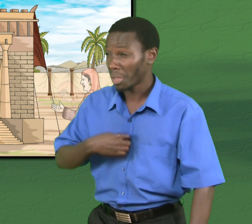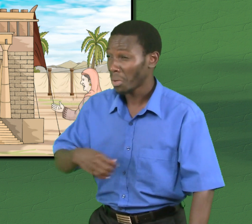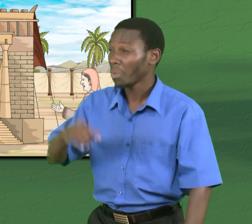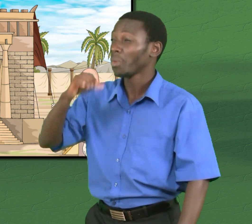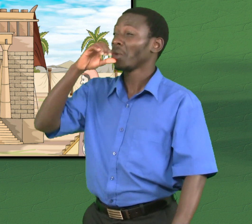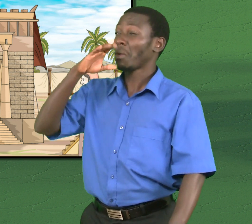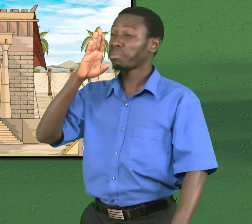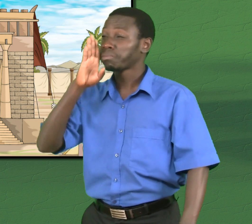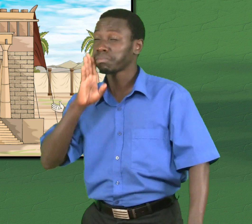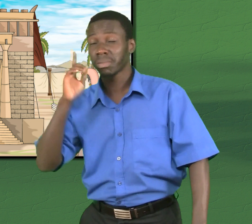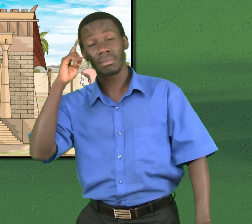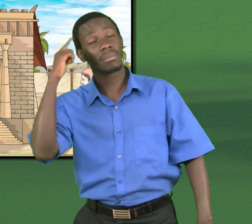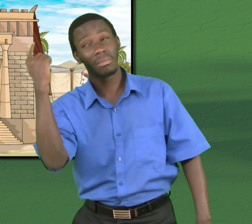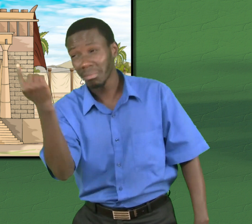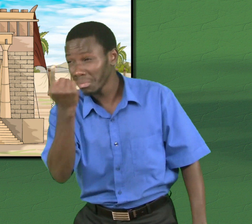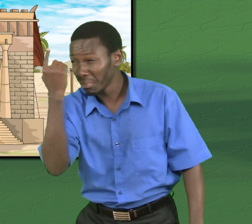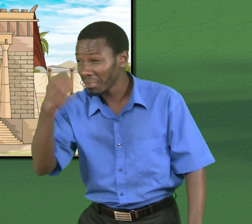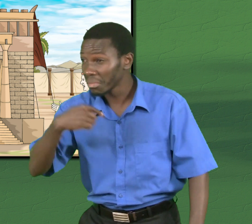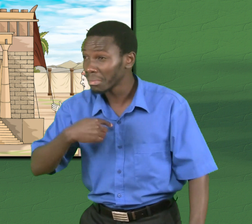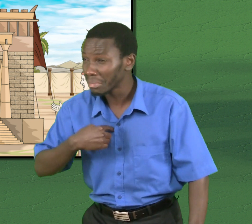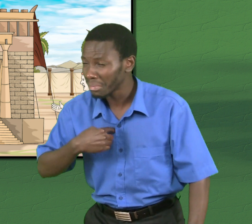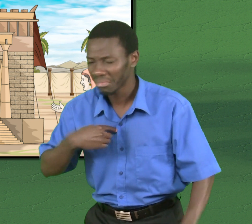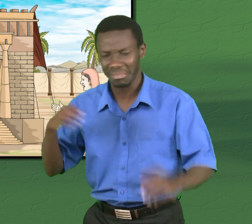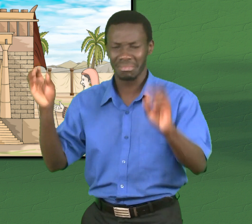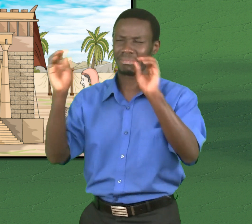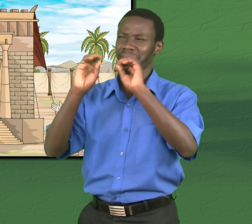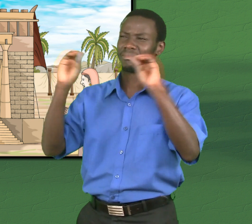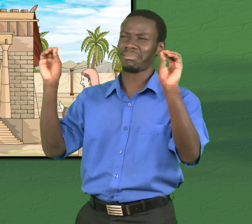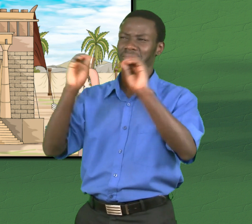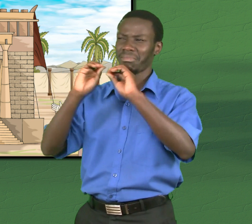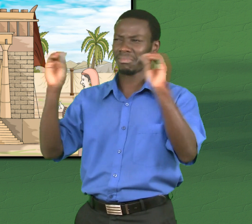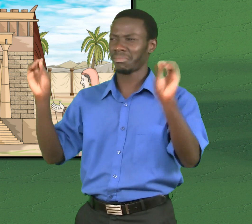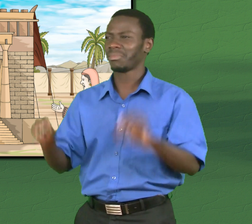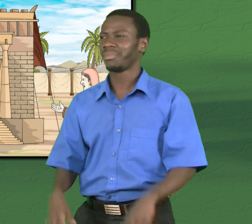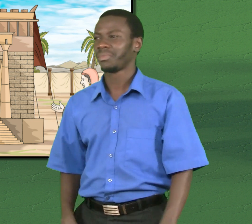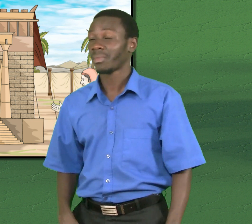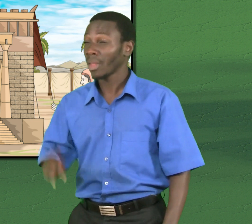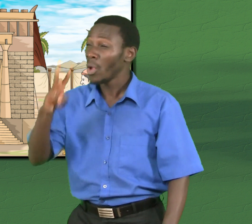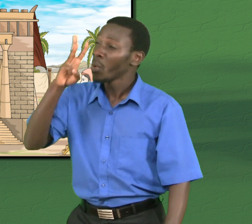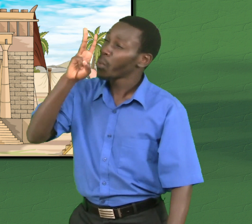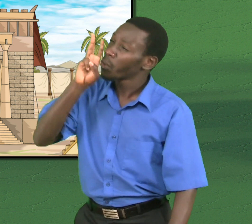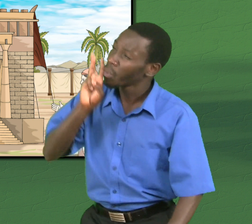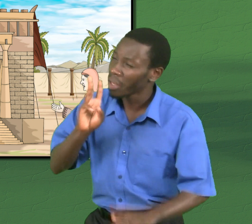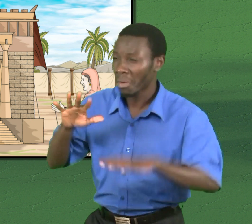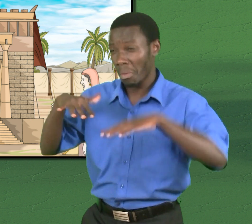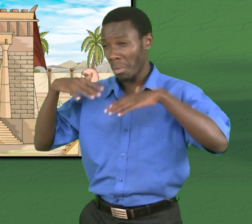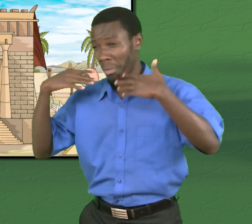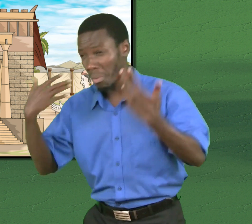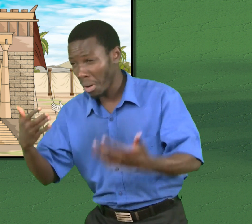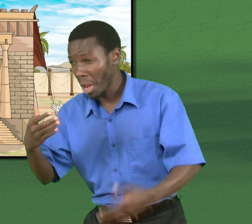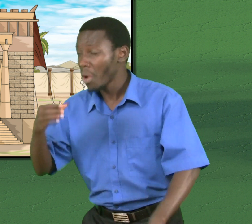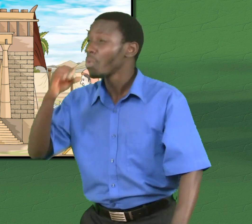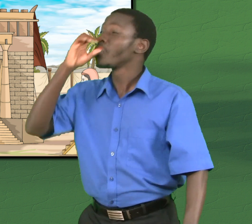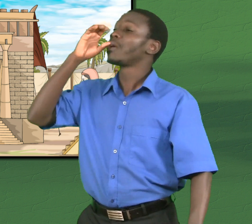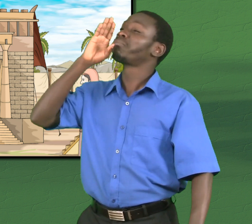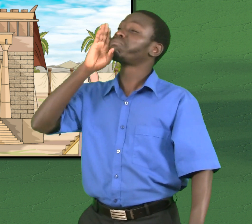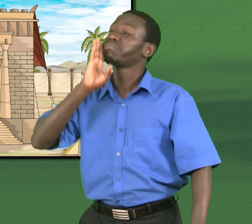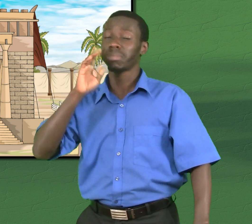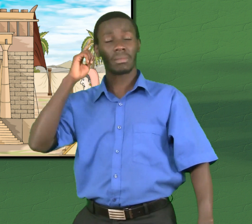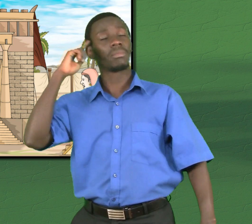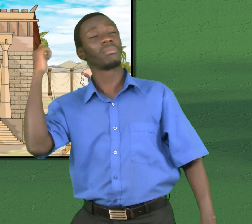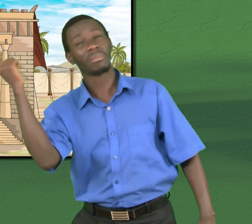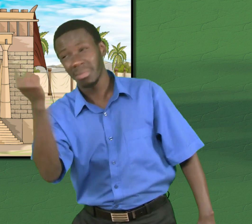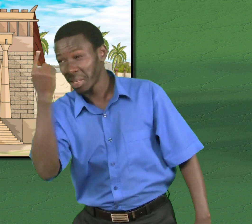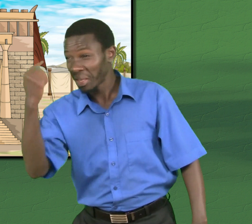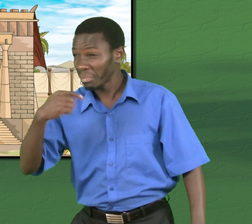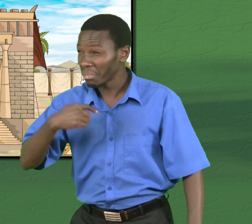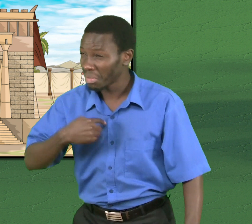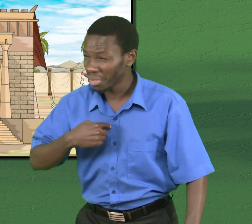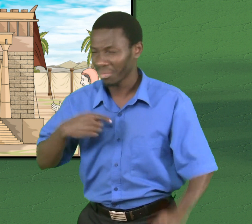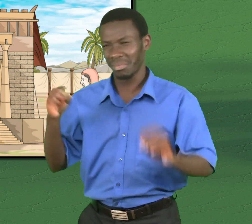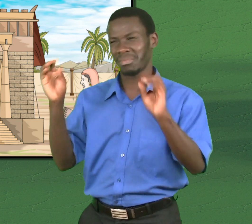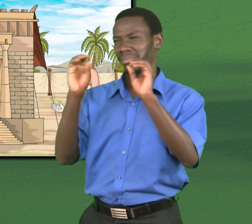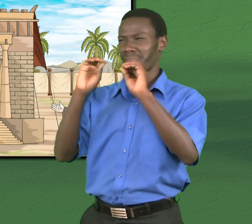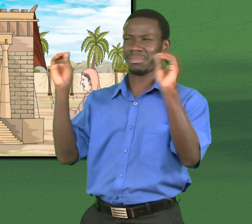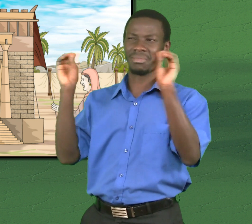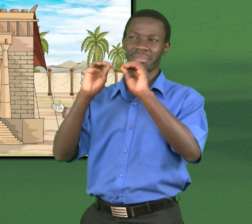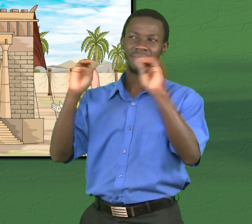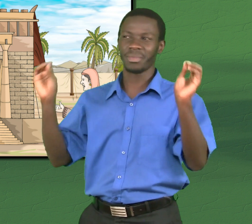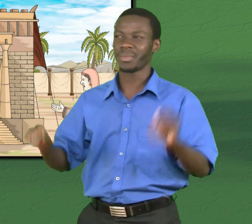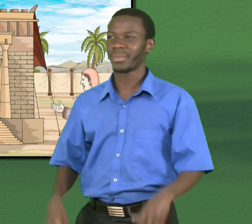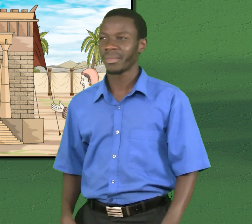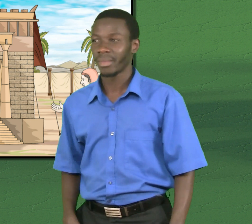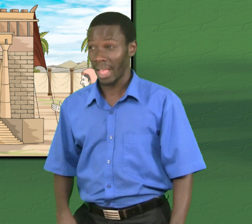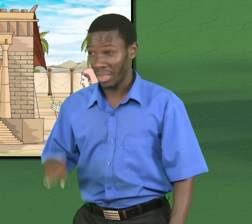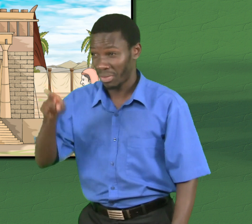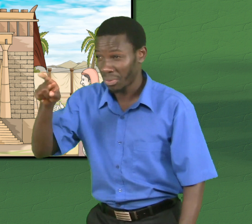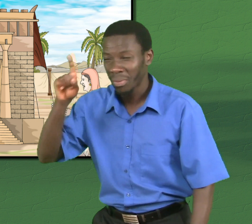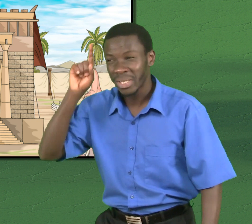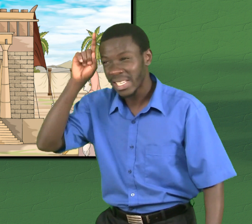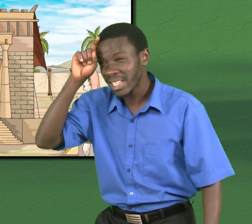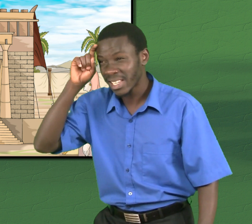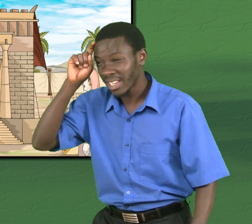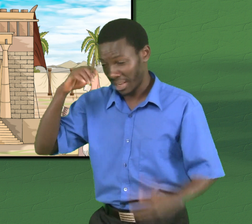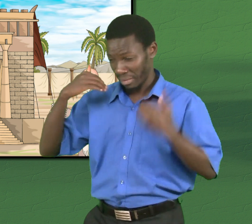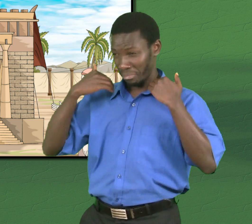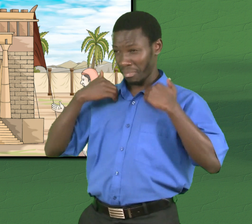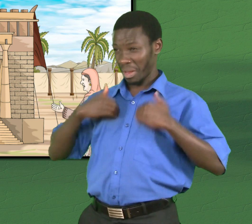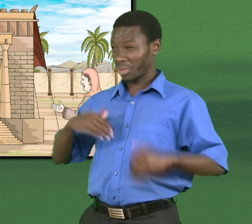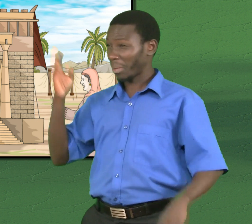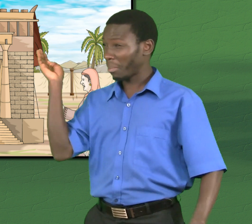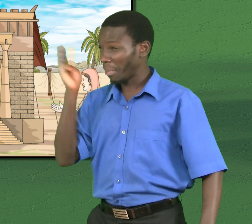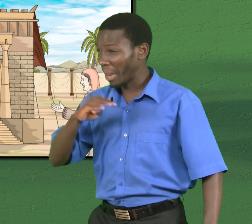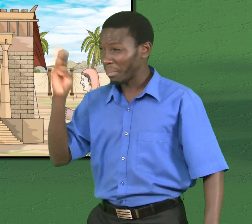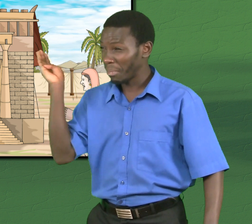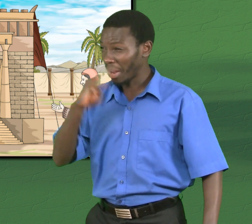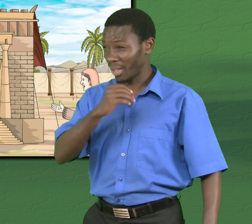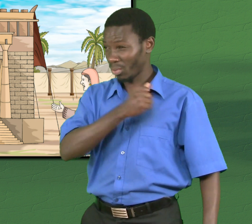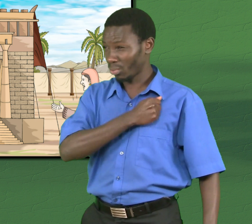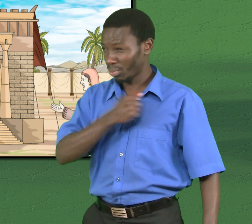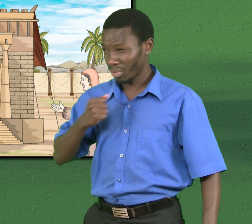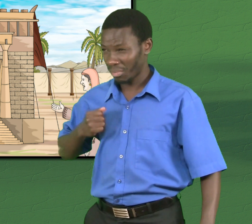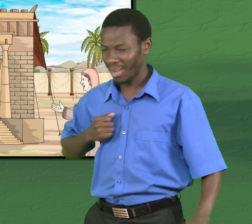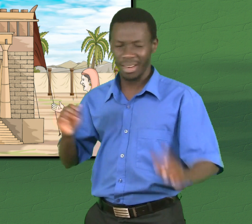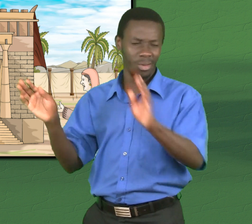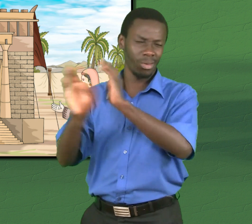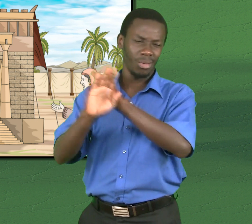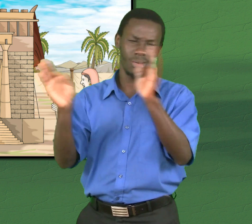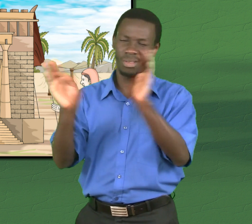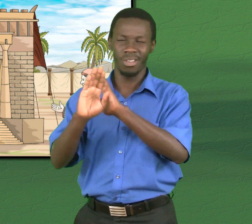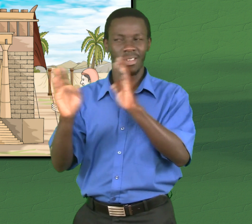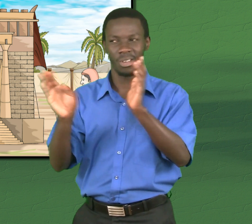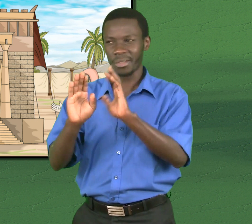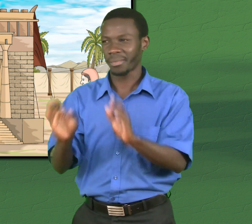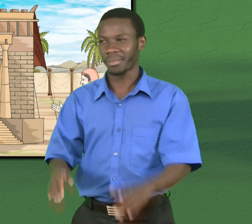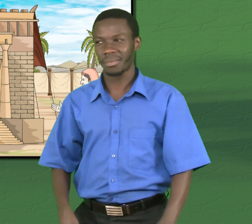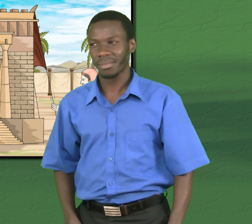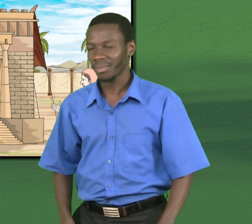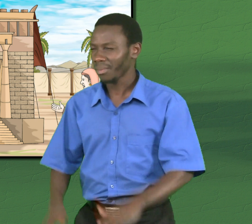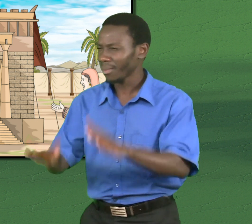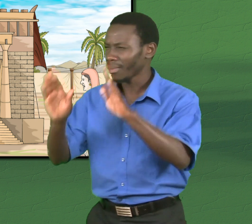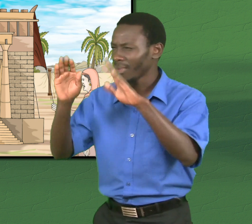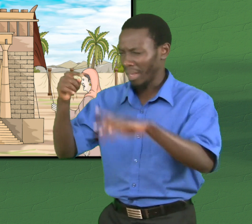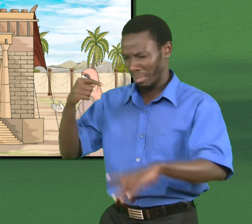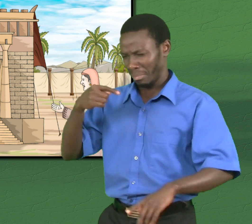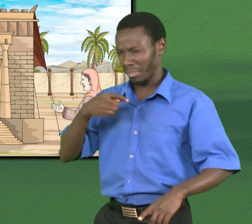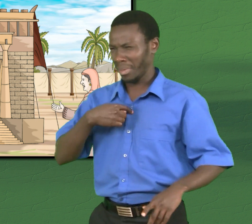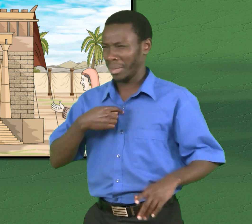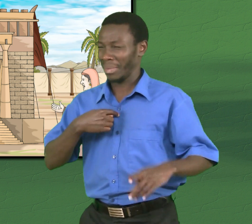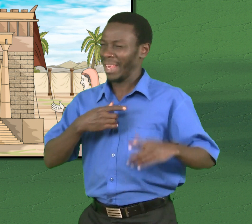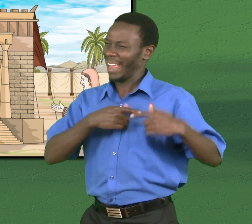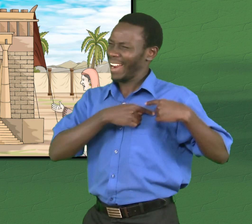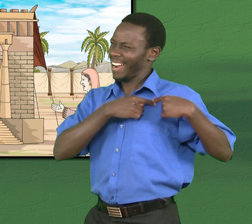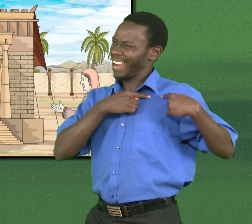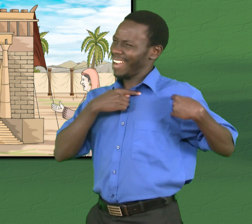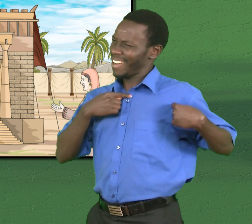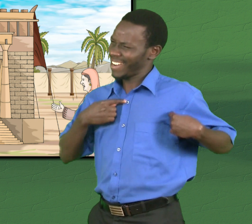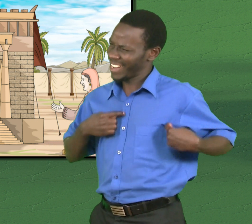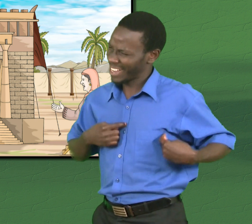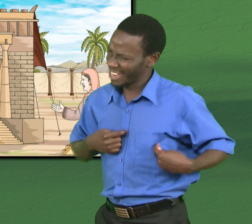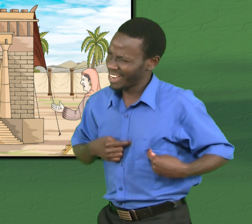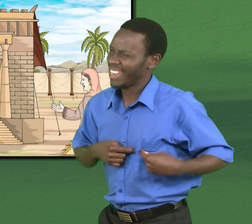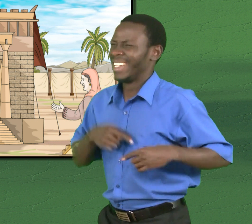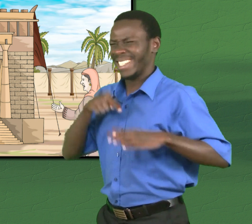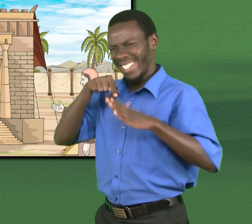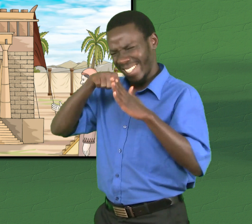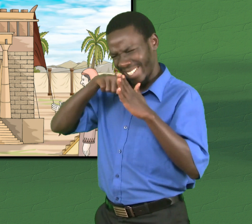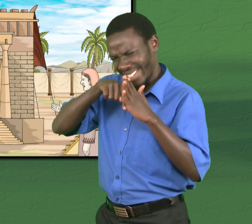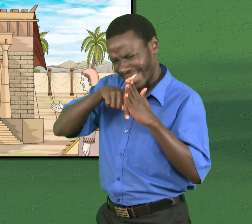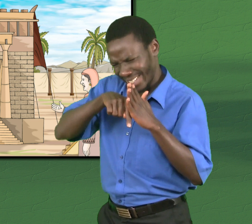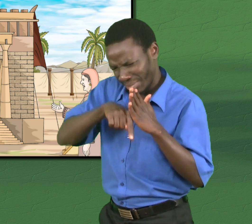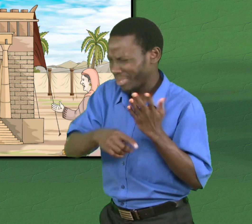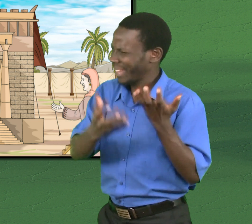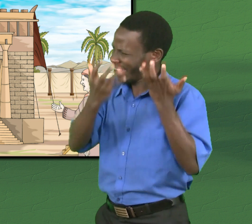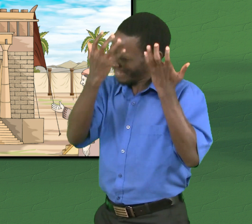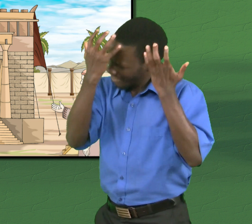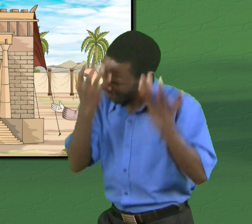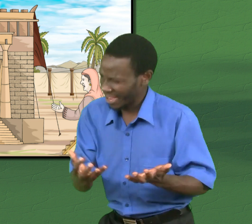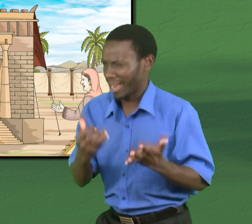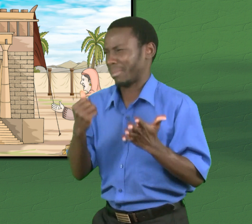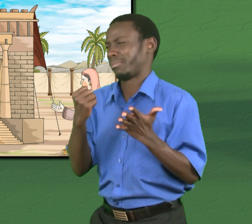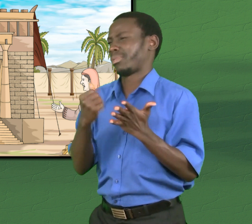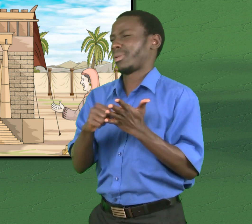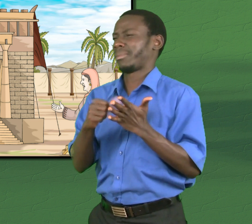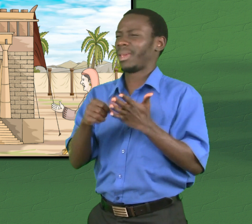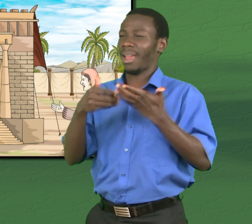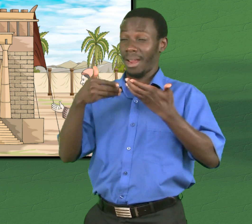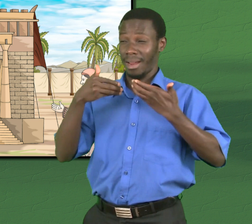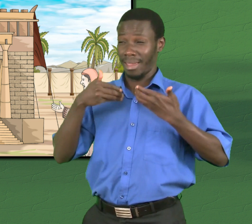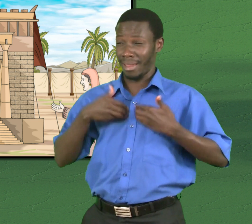I have not had any wine or strong drink, but I have poured out my soul before the LORD.